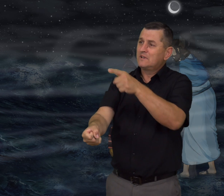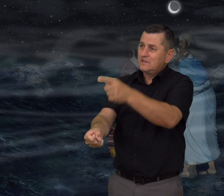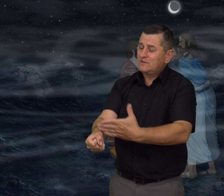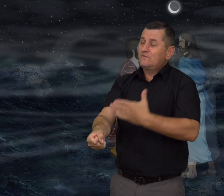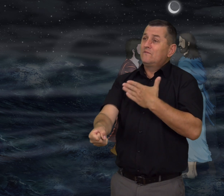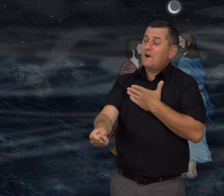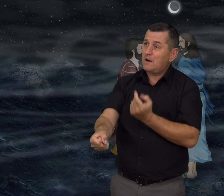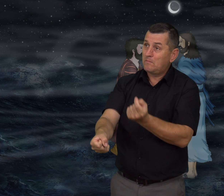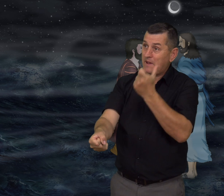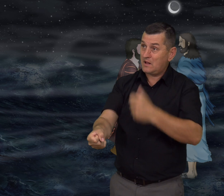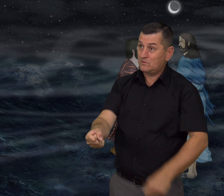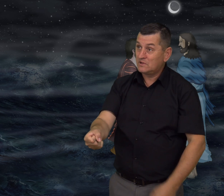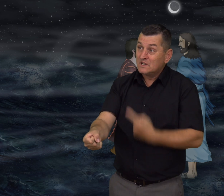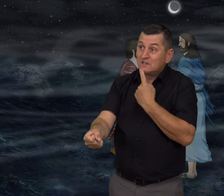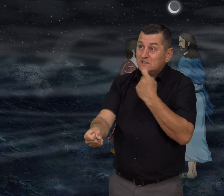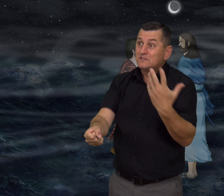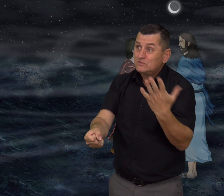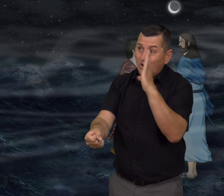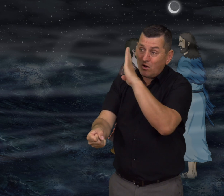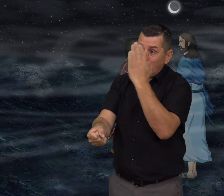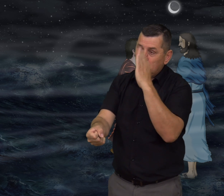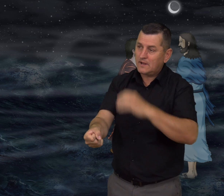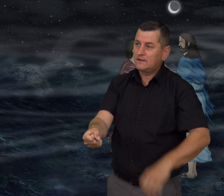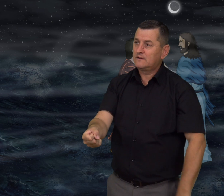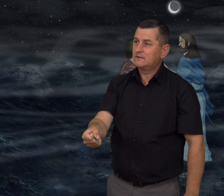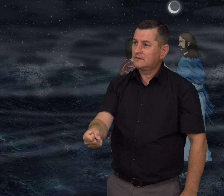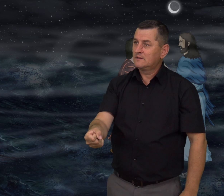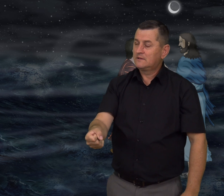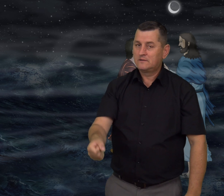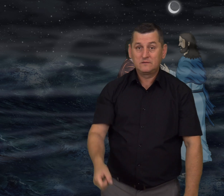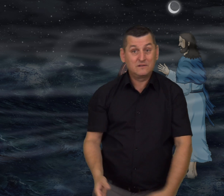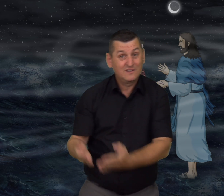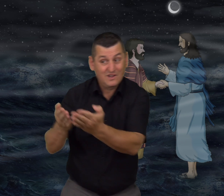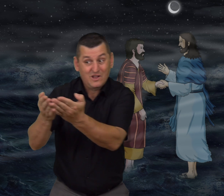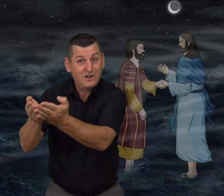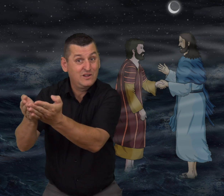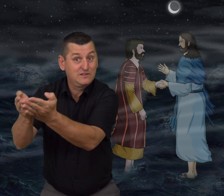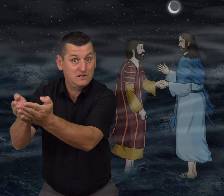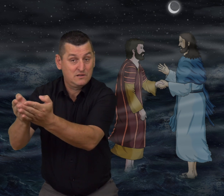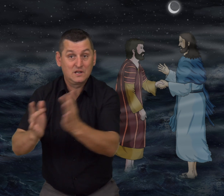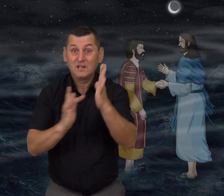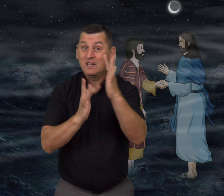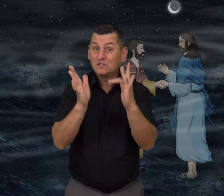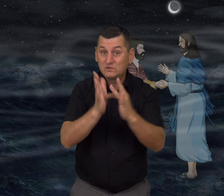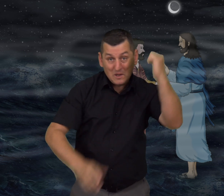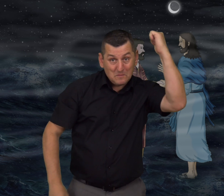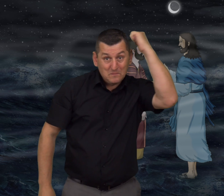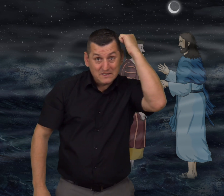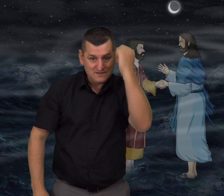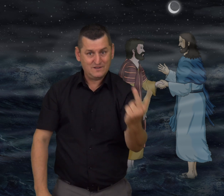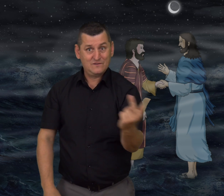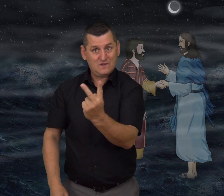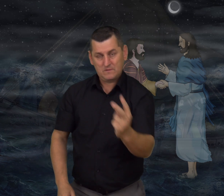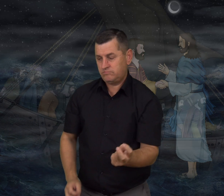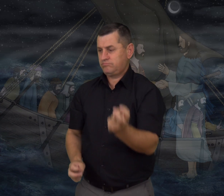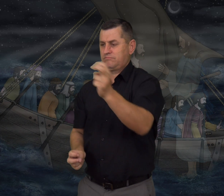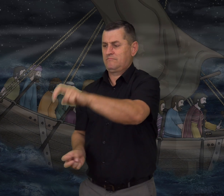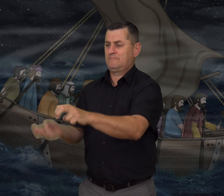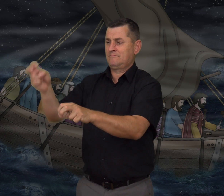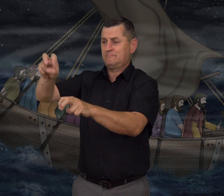Immediately Jesus reached out His hand and took hold of Peter. “You of little faith,” He said, “why did you doubt?”